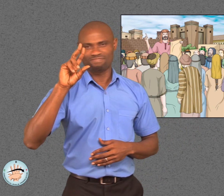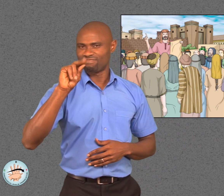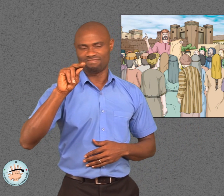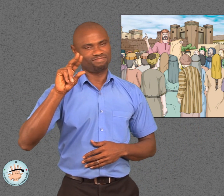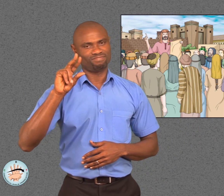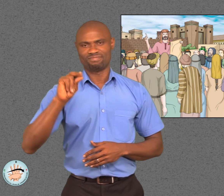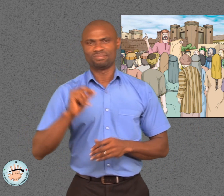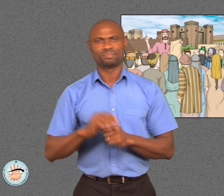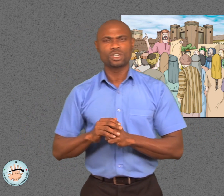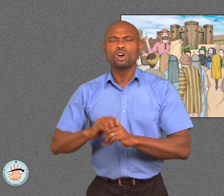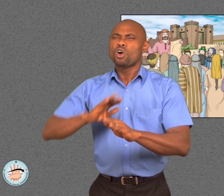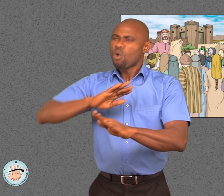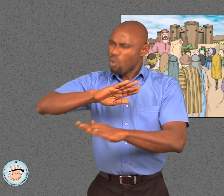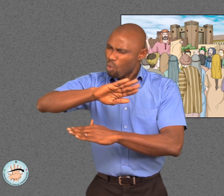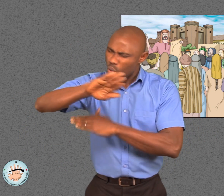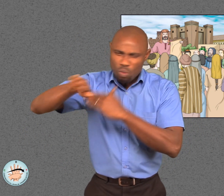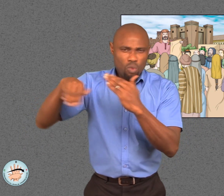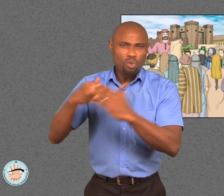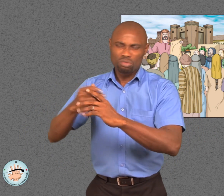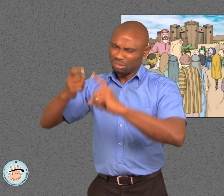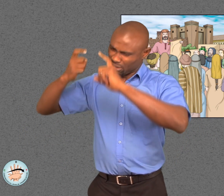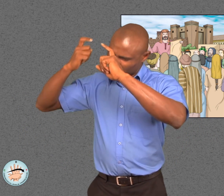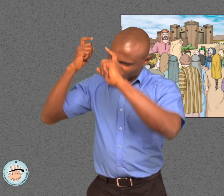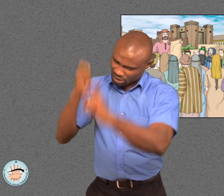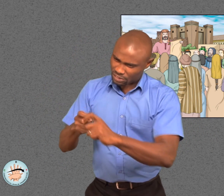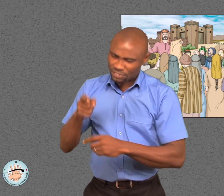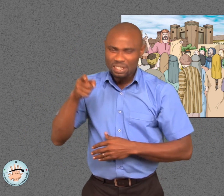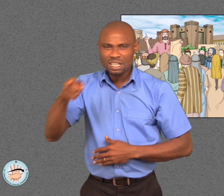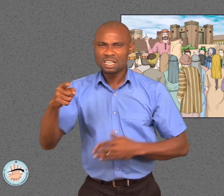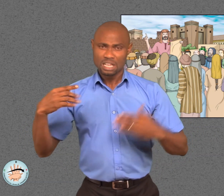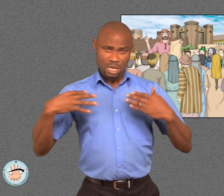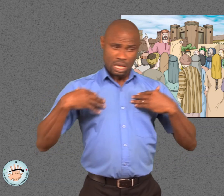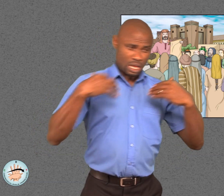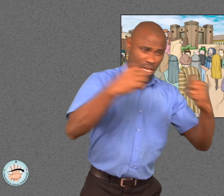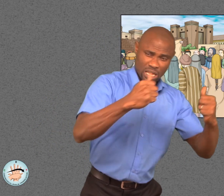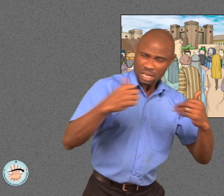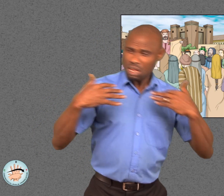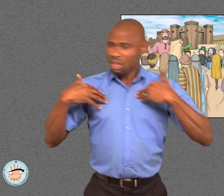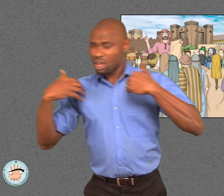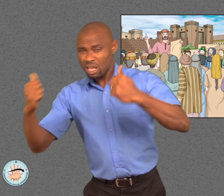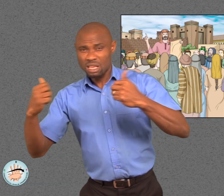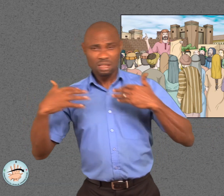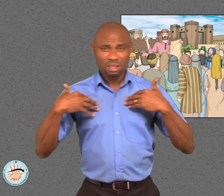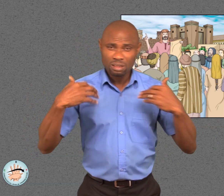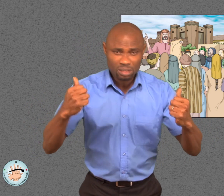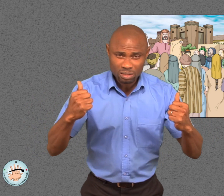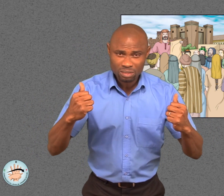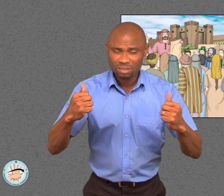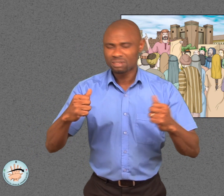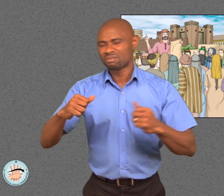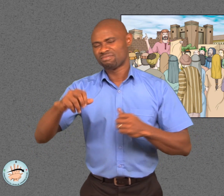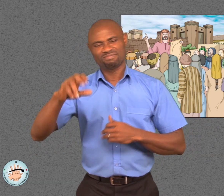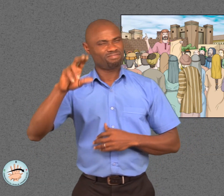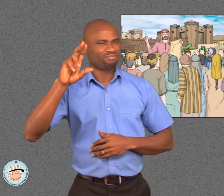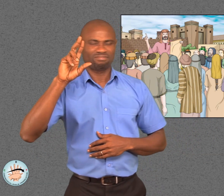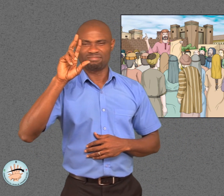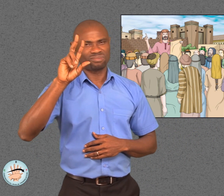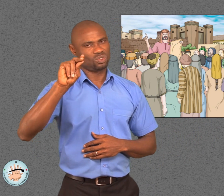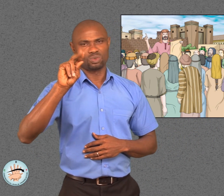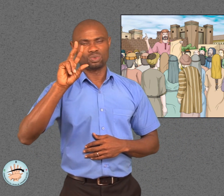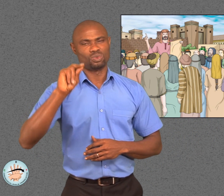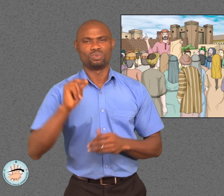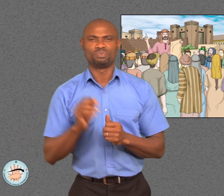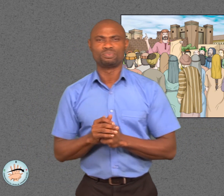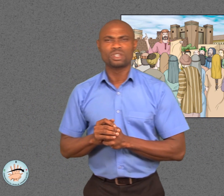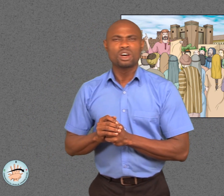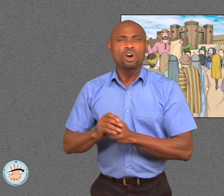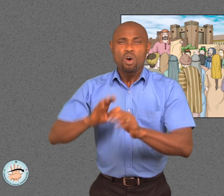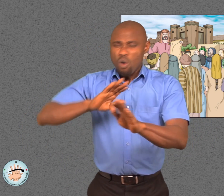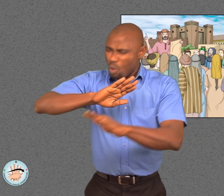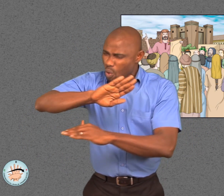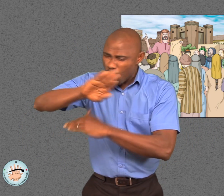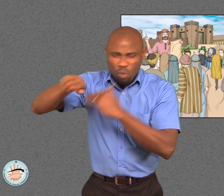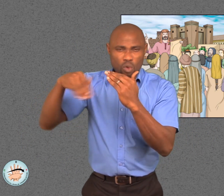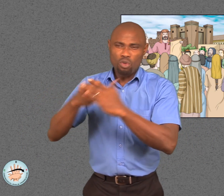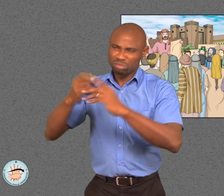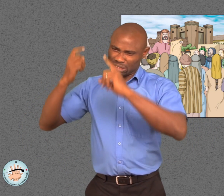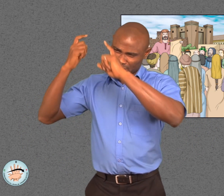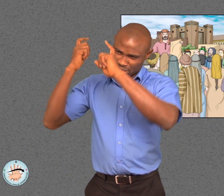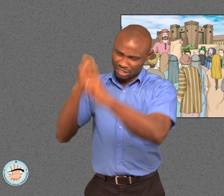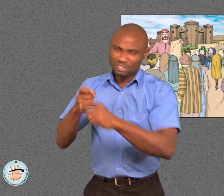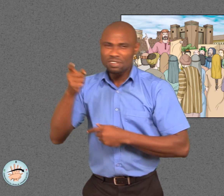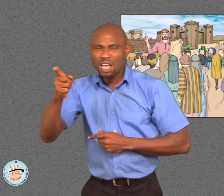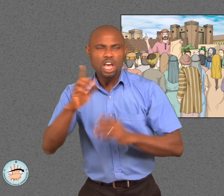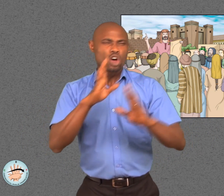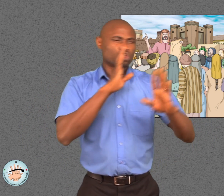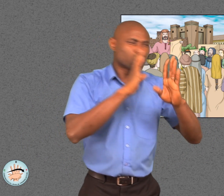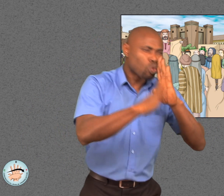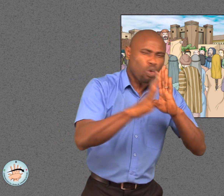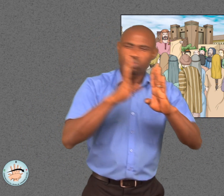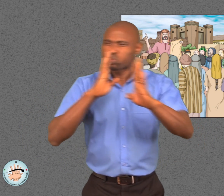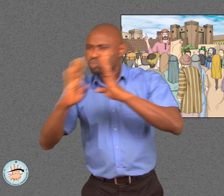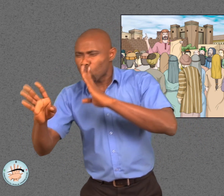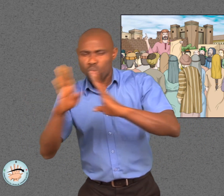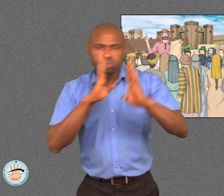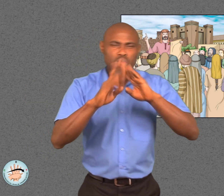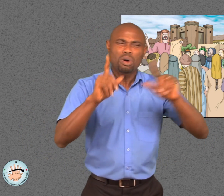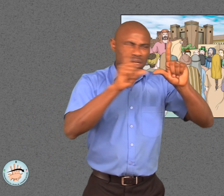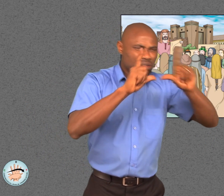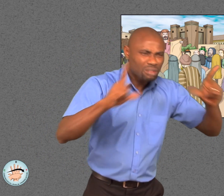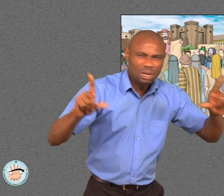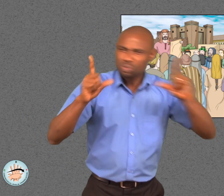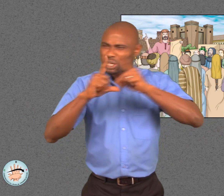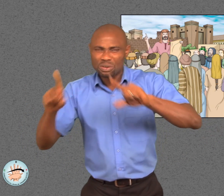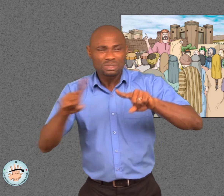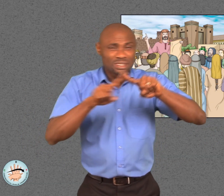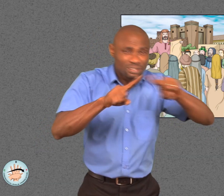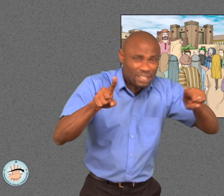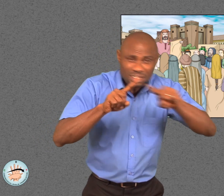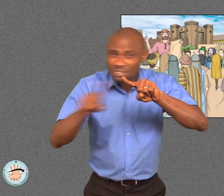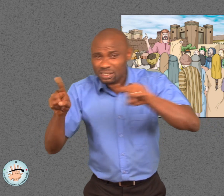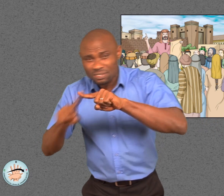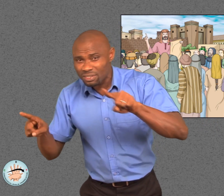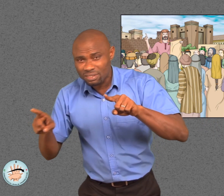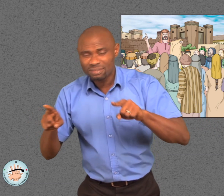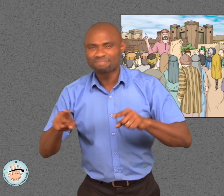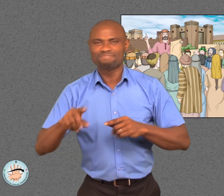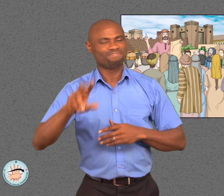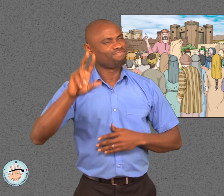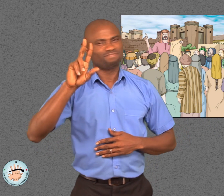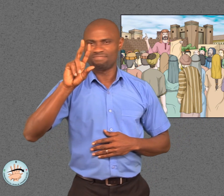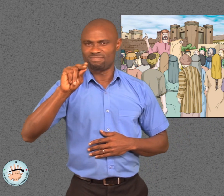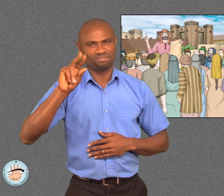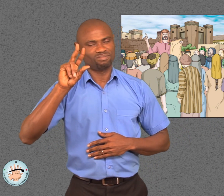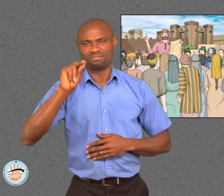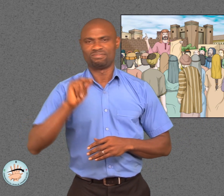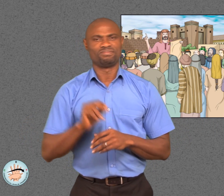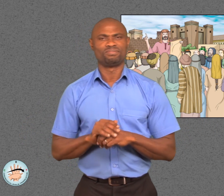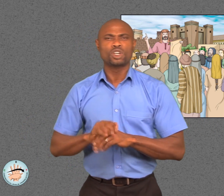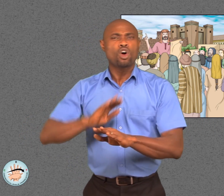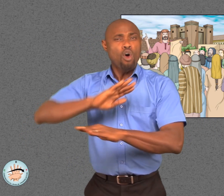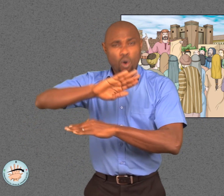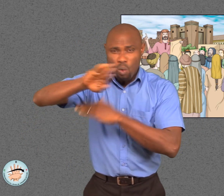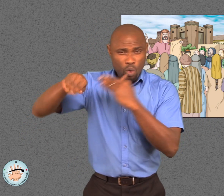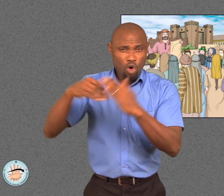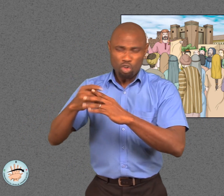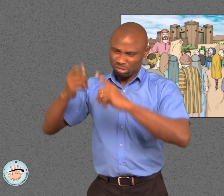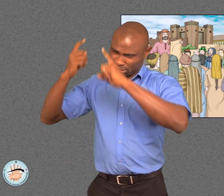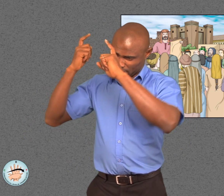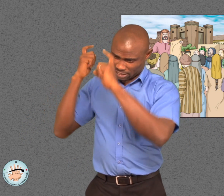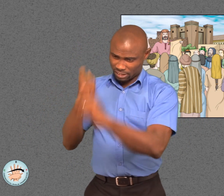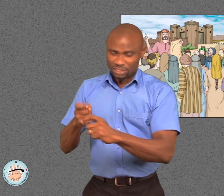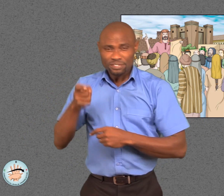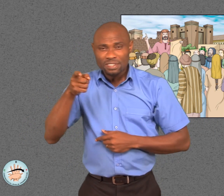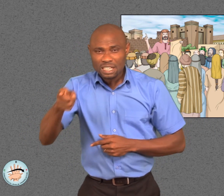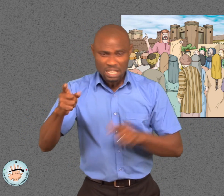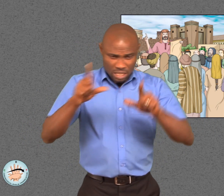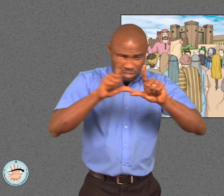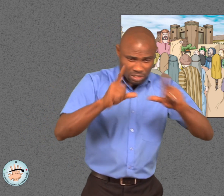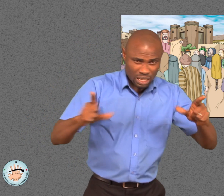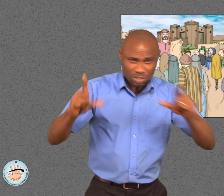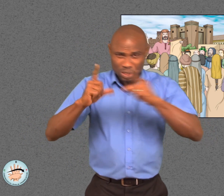Do all speak in tongues? Do all interpret?